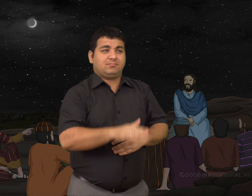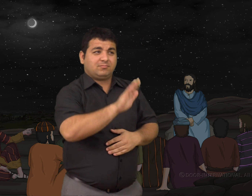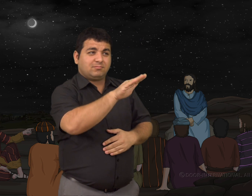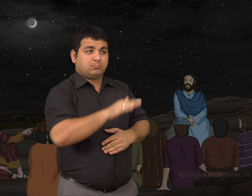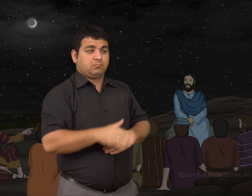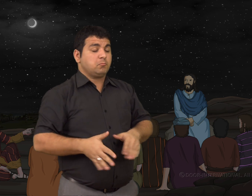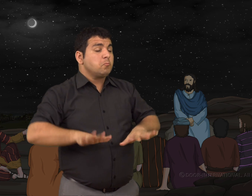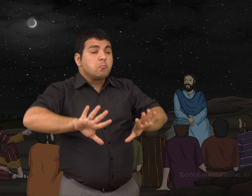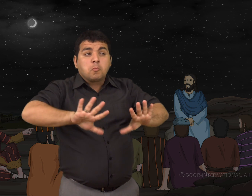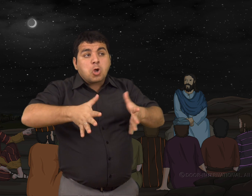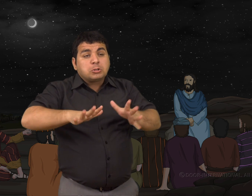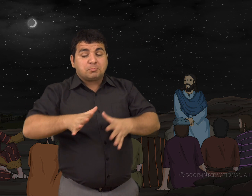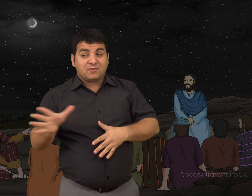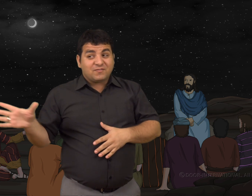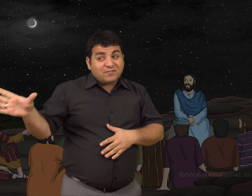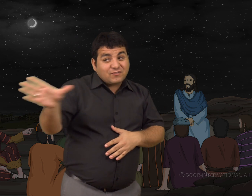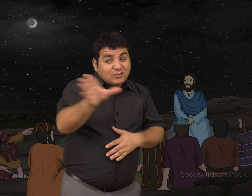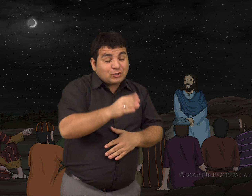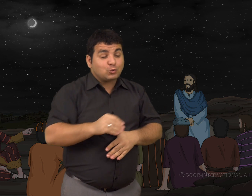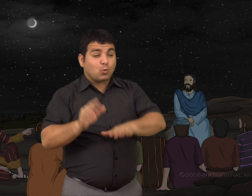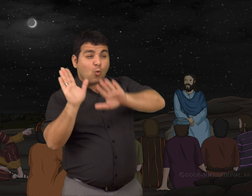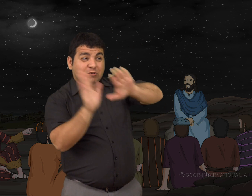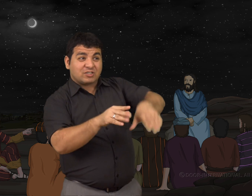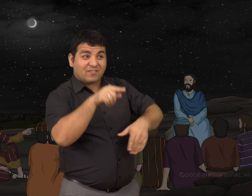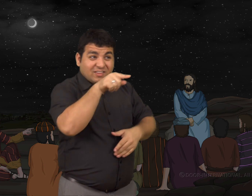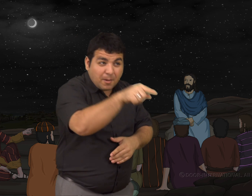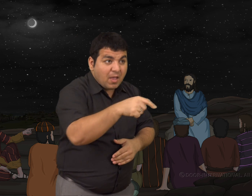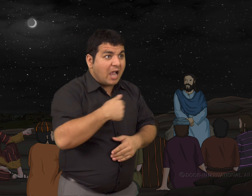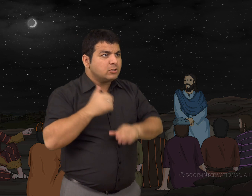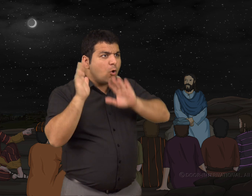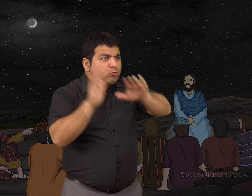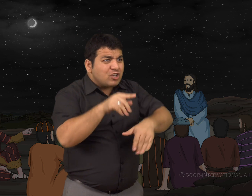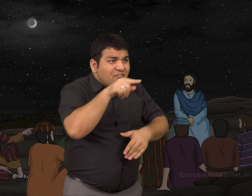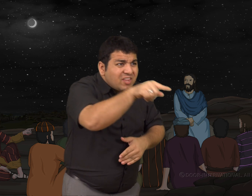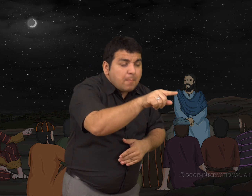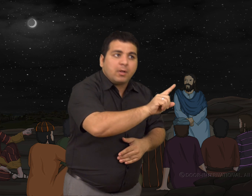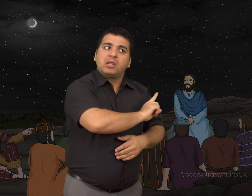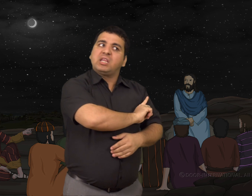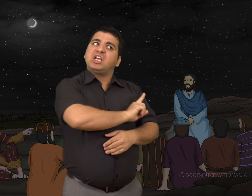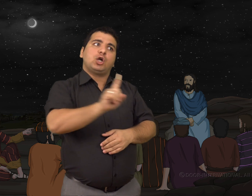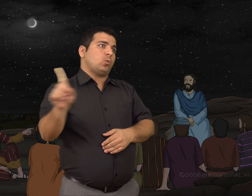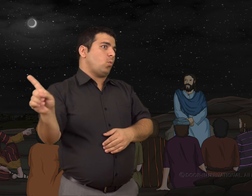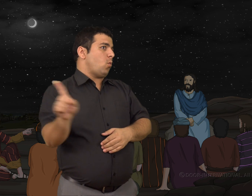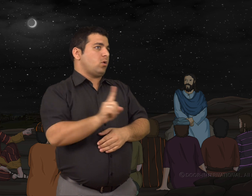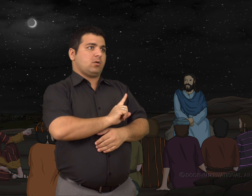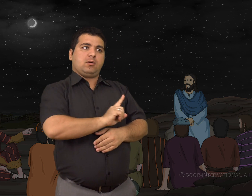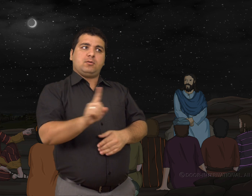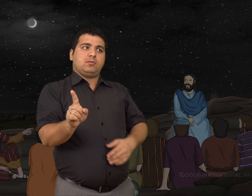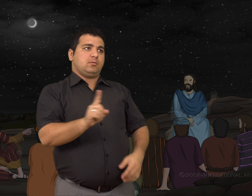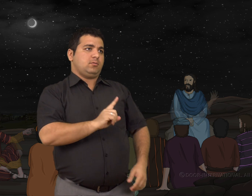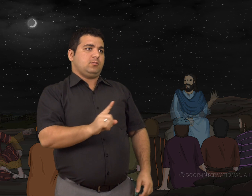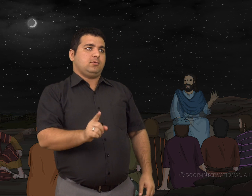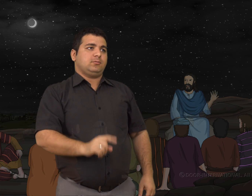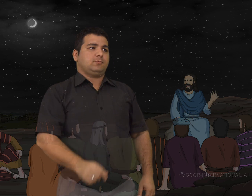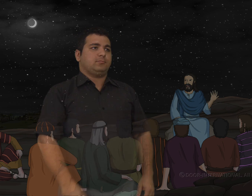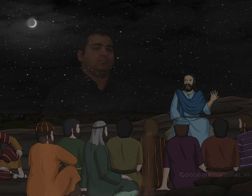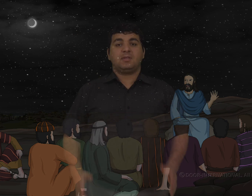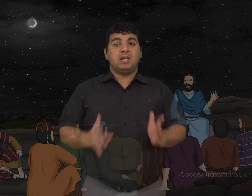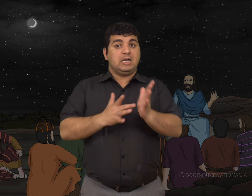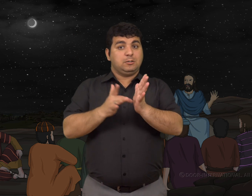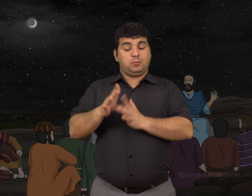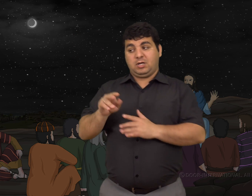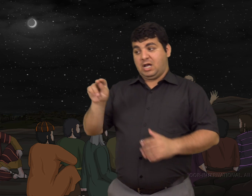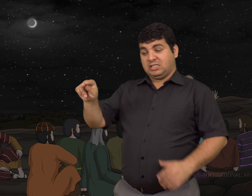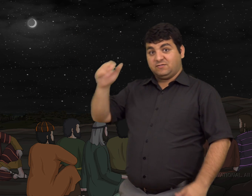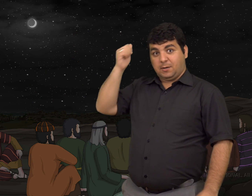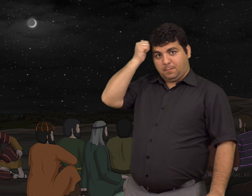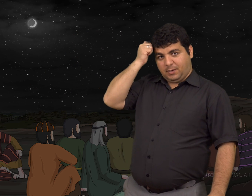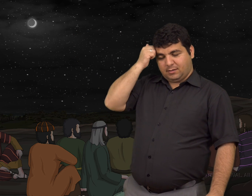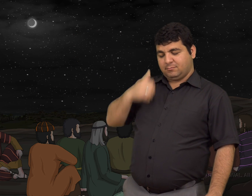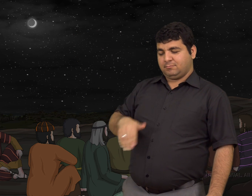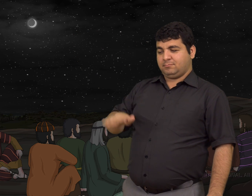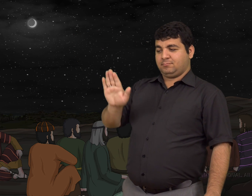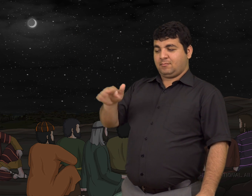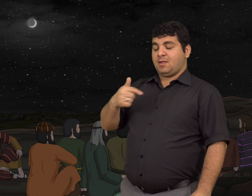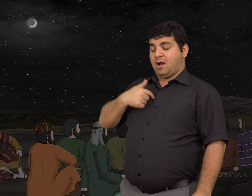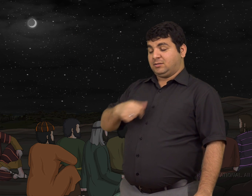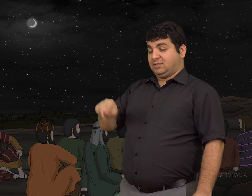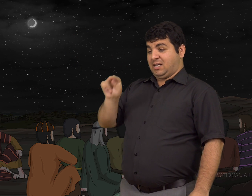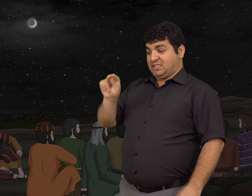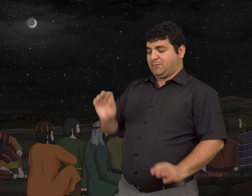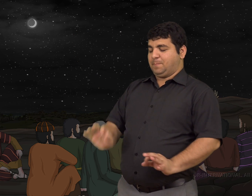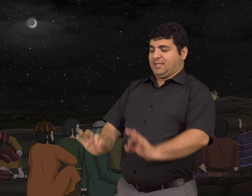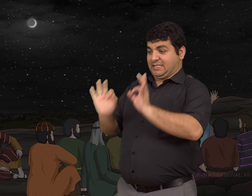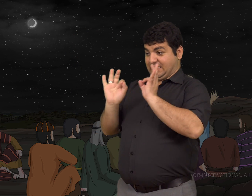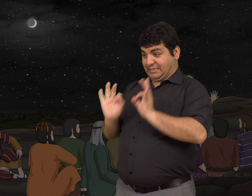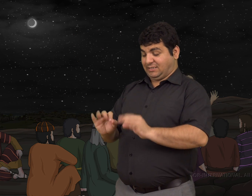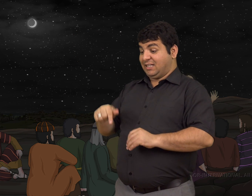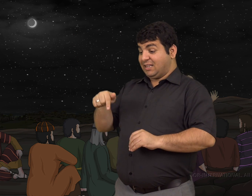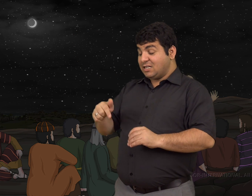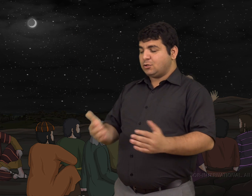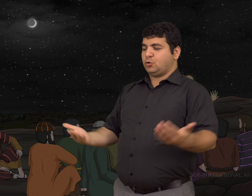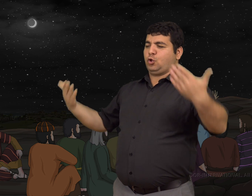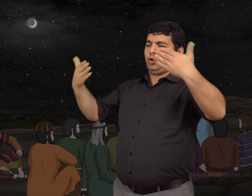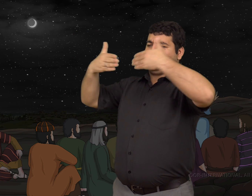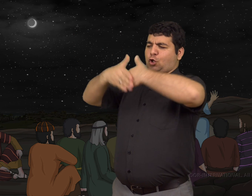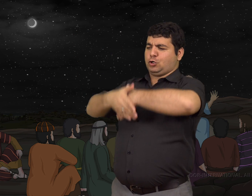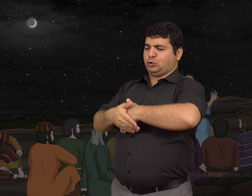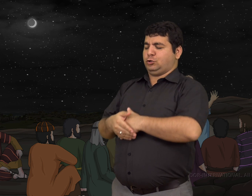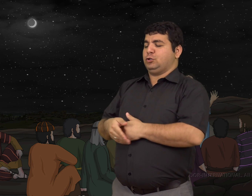Peter said to Him, “Even if all fall away on account of You, I never will.”